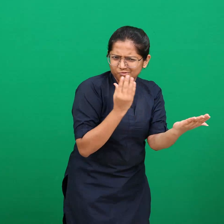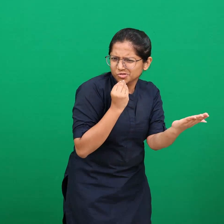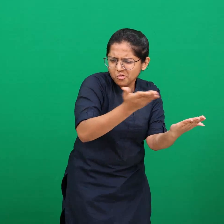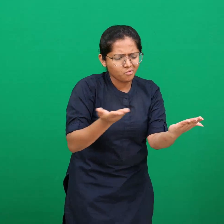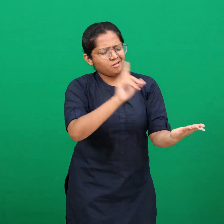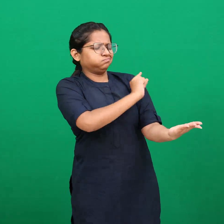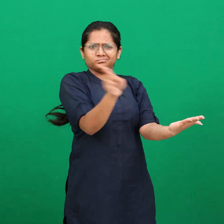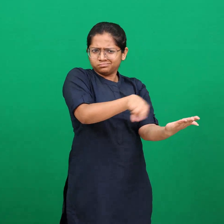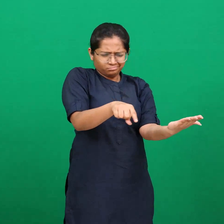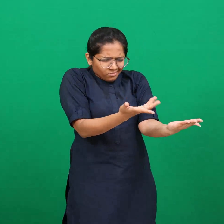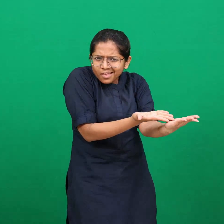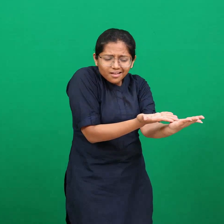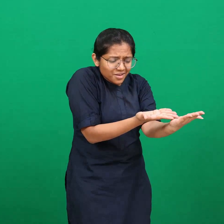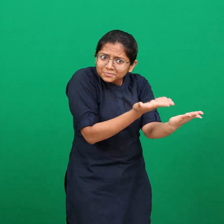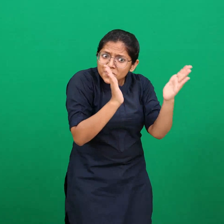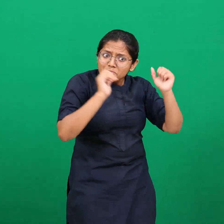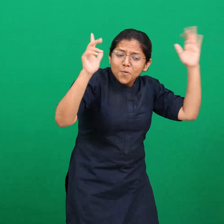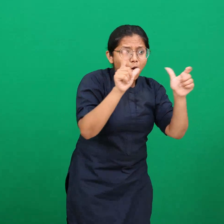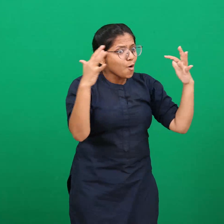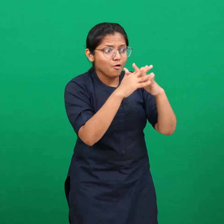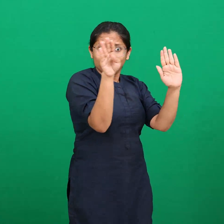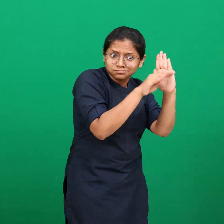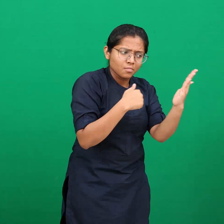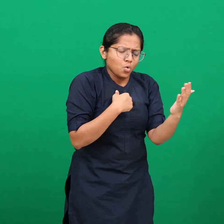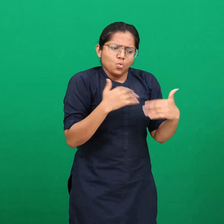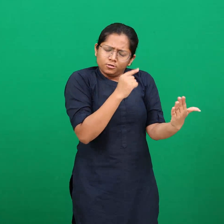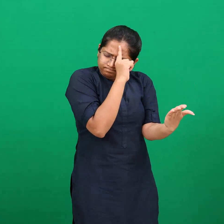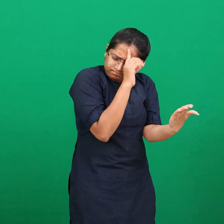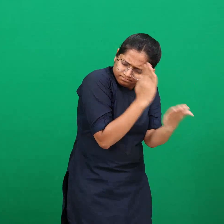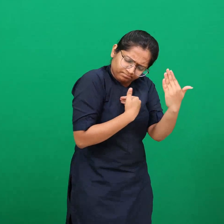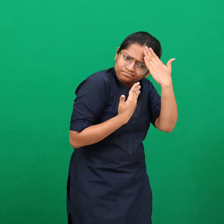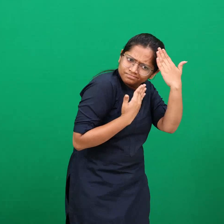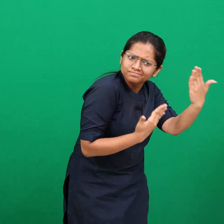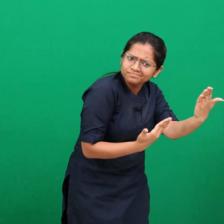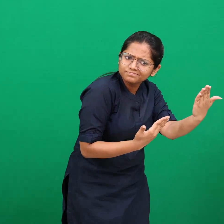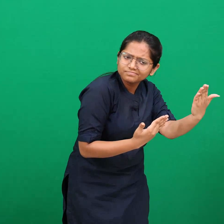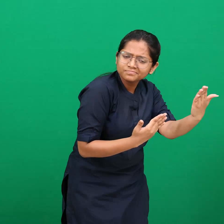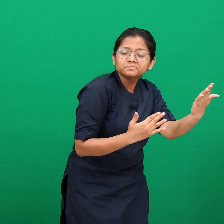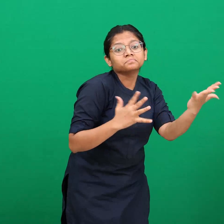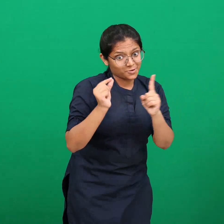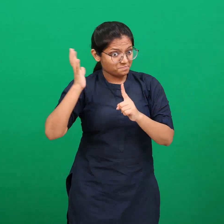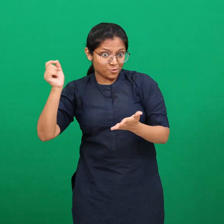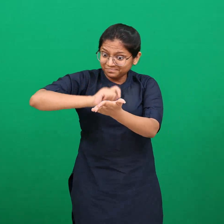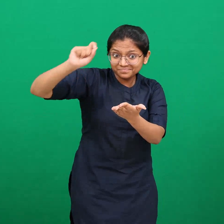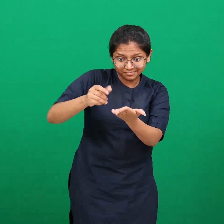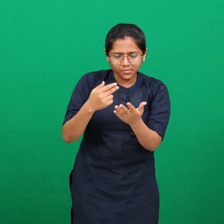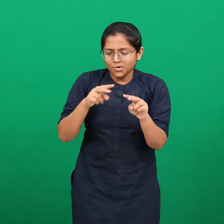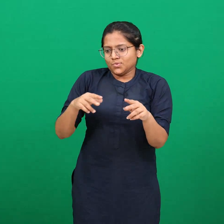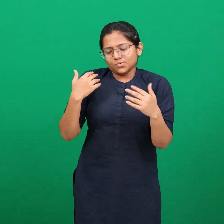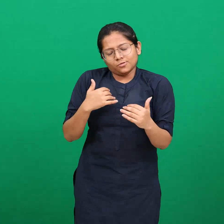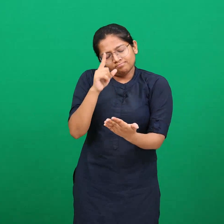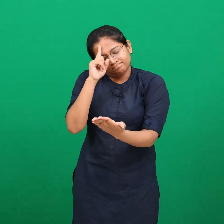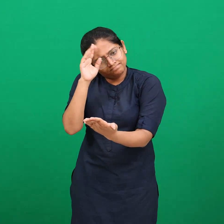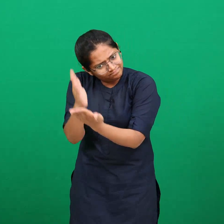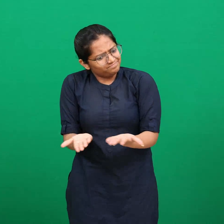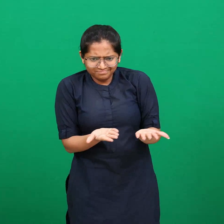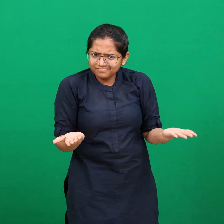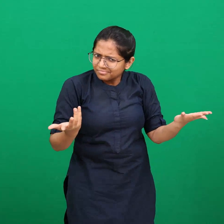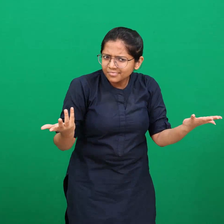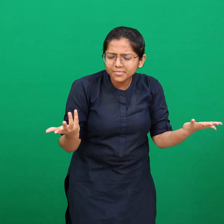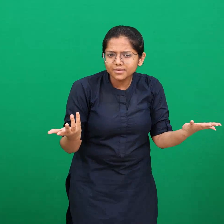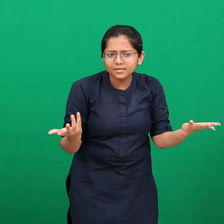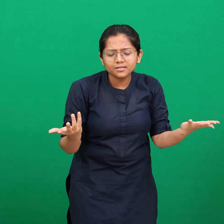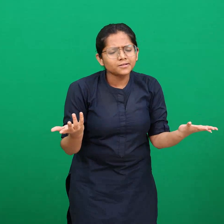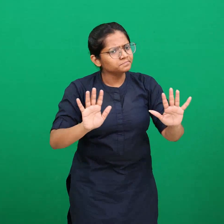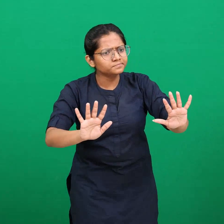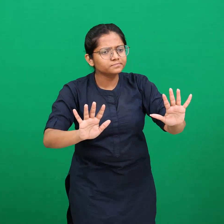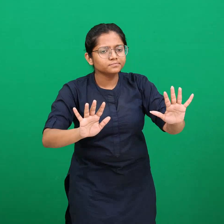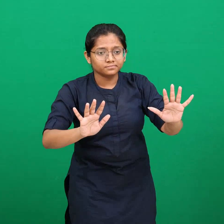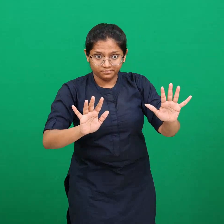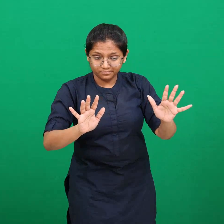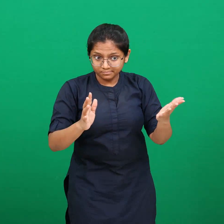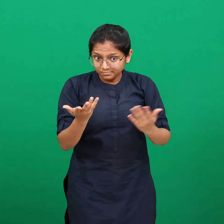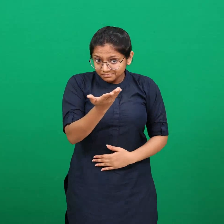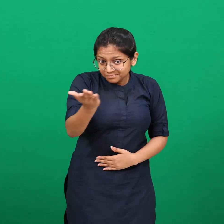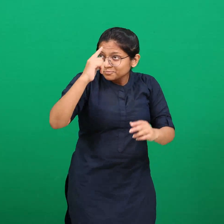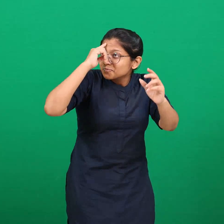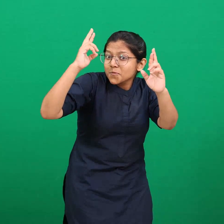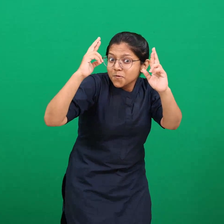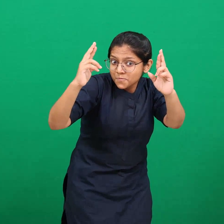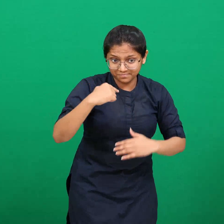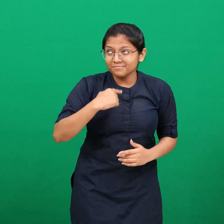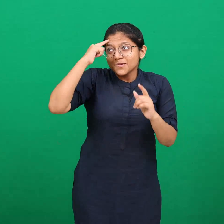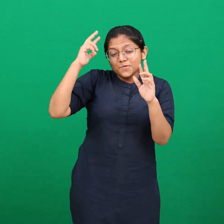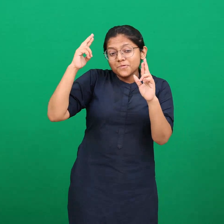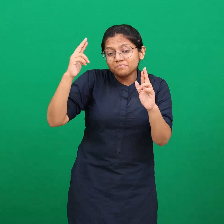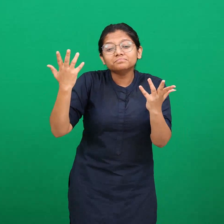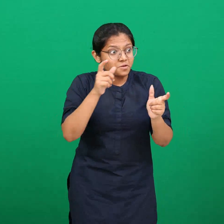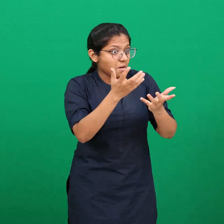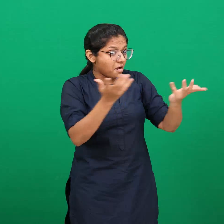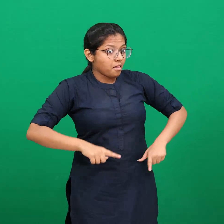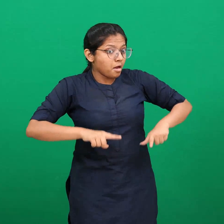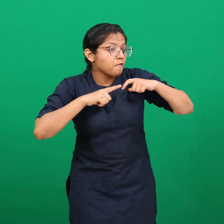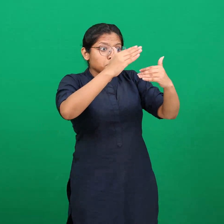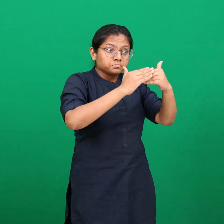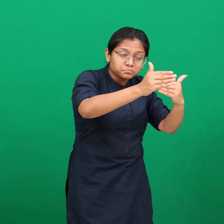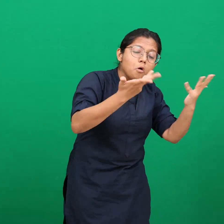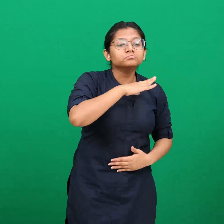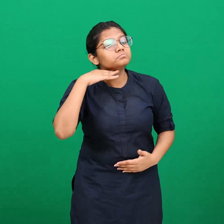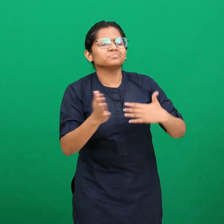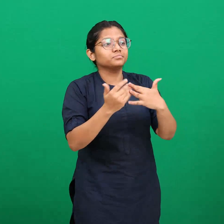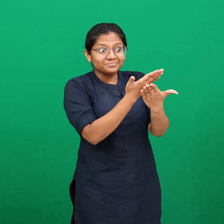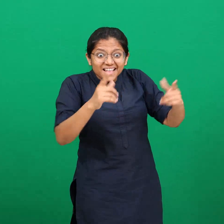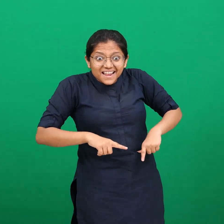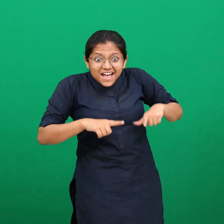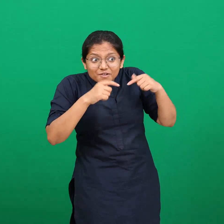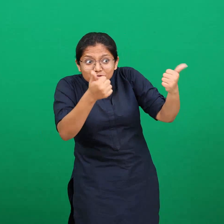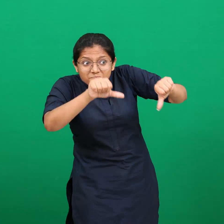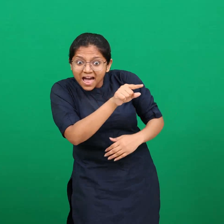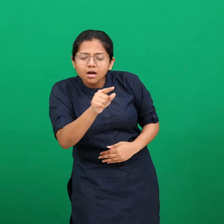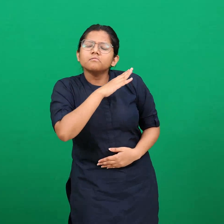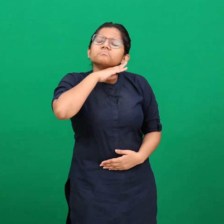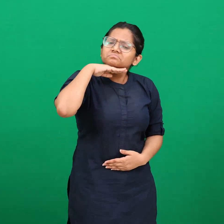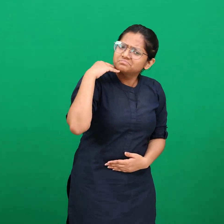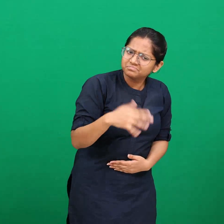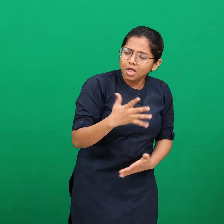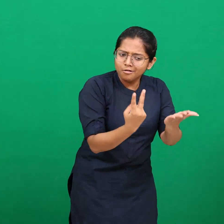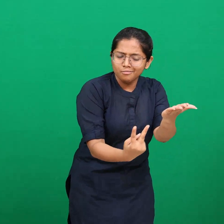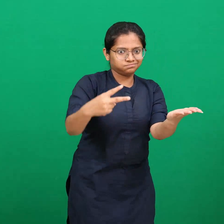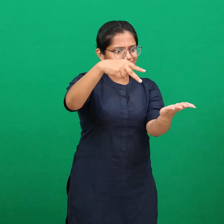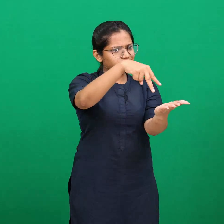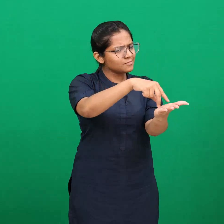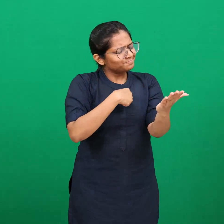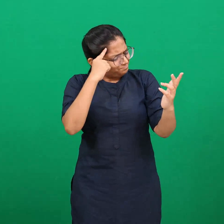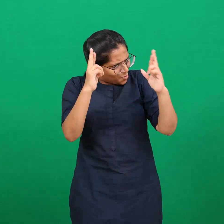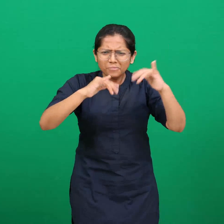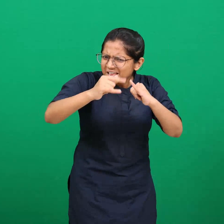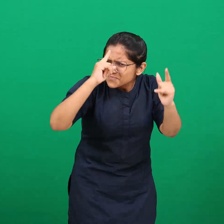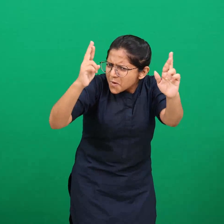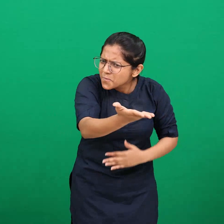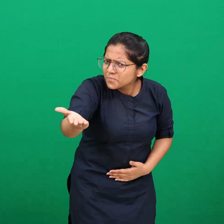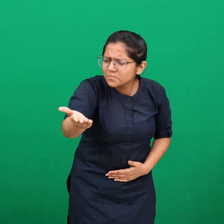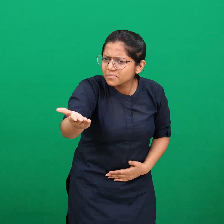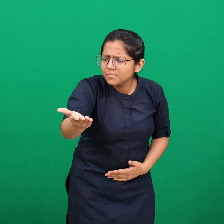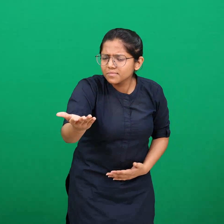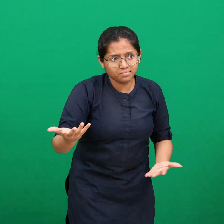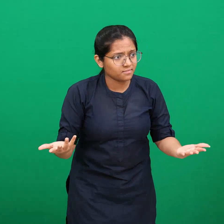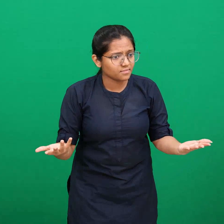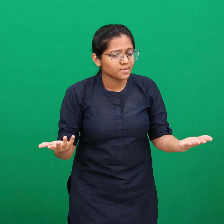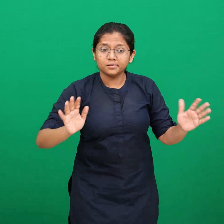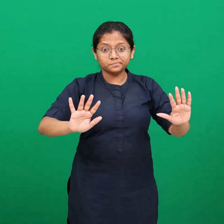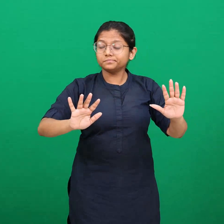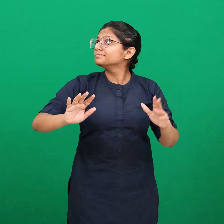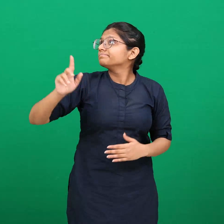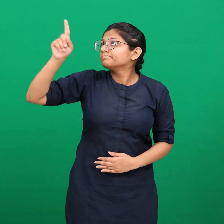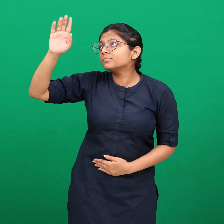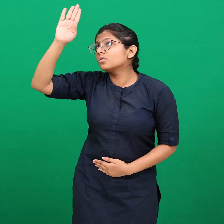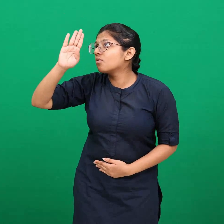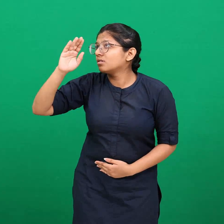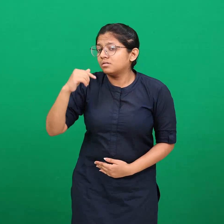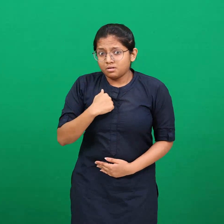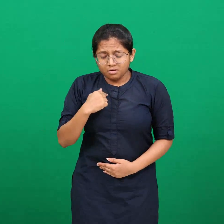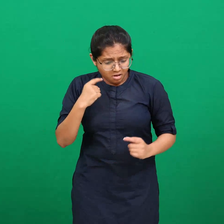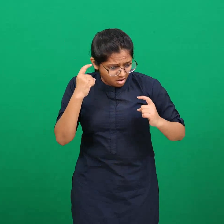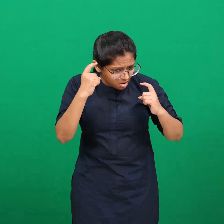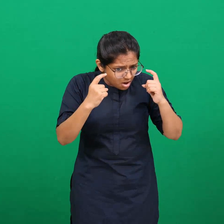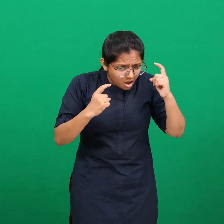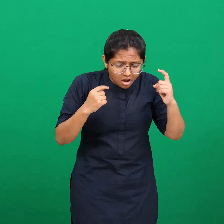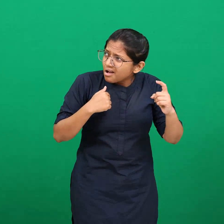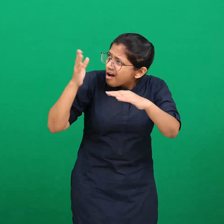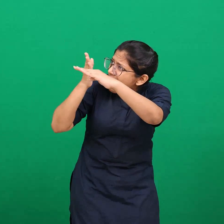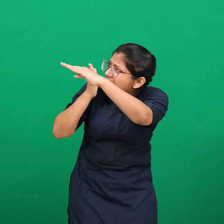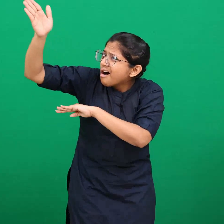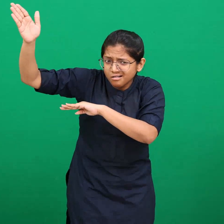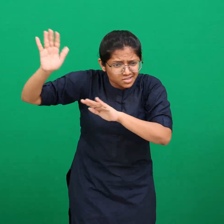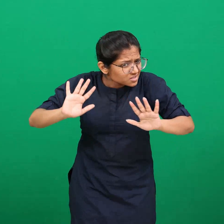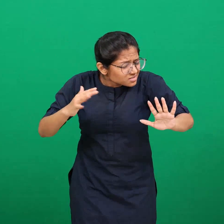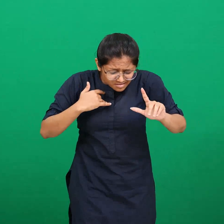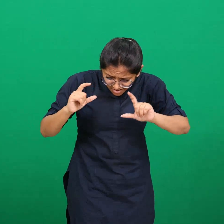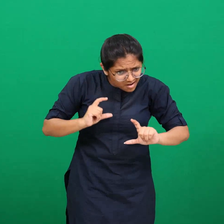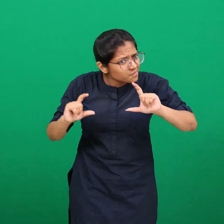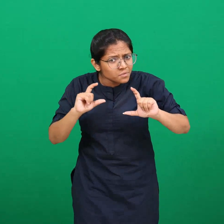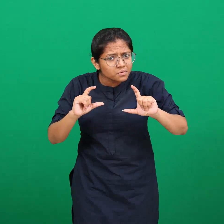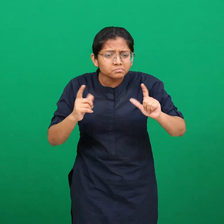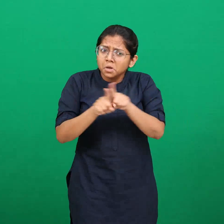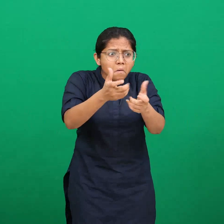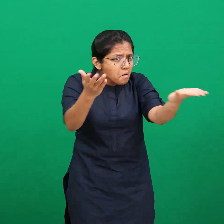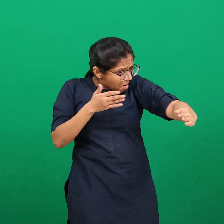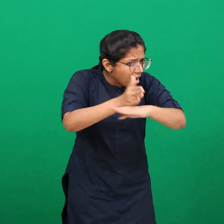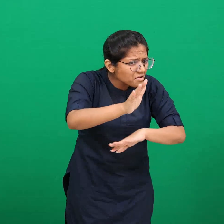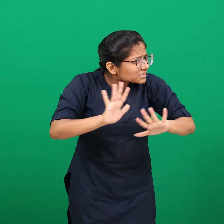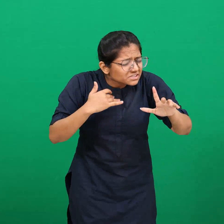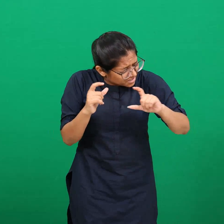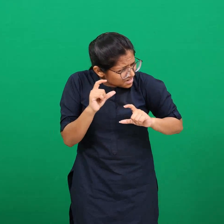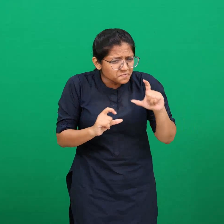I believe everything that is laid down by the Law and written in the Prophets, and I have the same hope in God that they themselves cherish, that there will be a resurrection of both the righteous and the wicked.